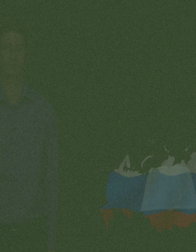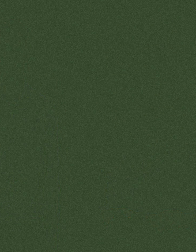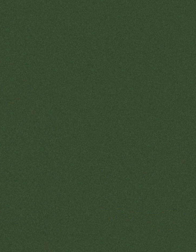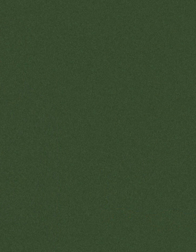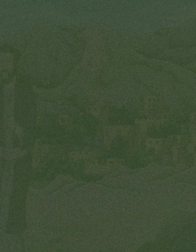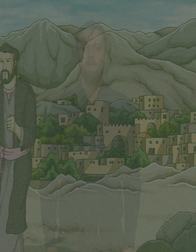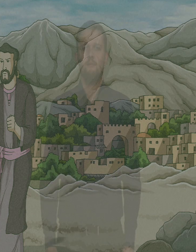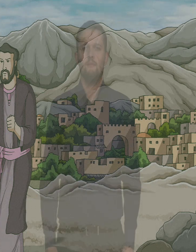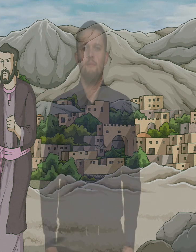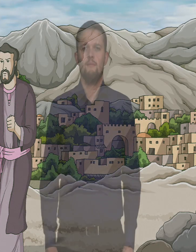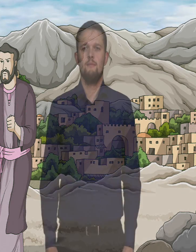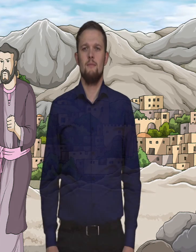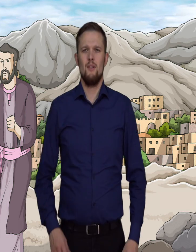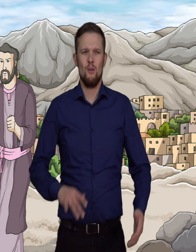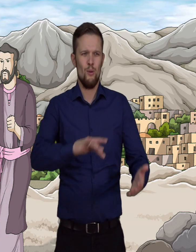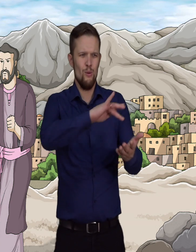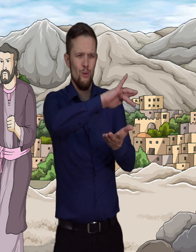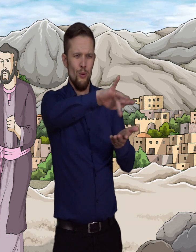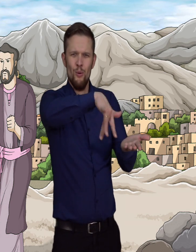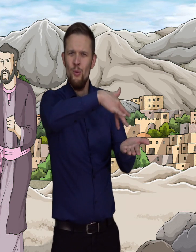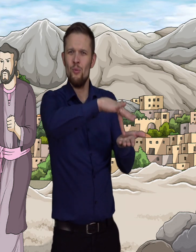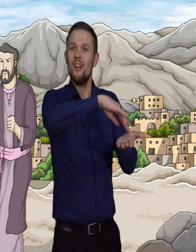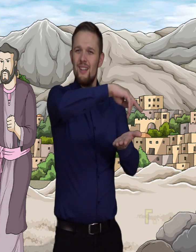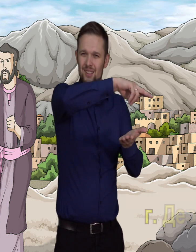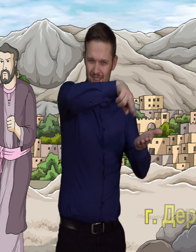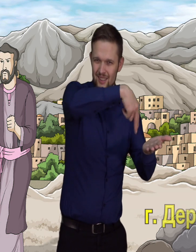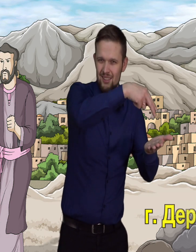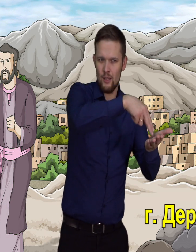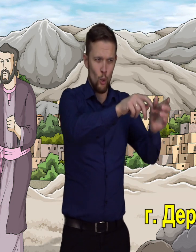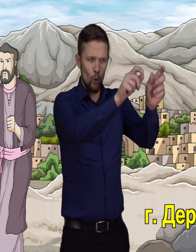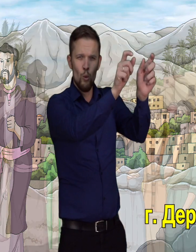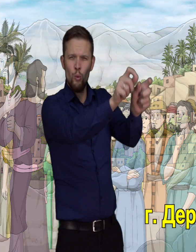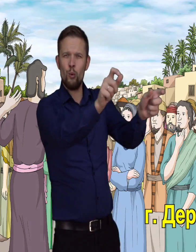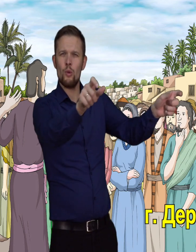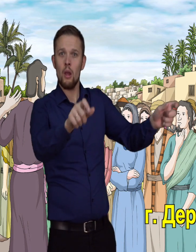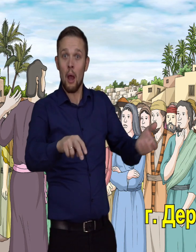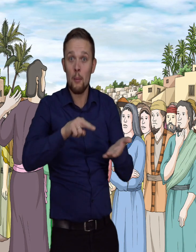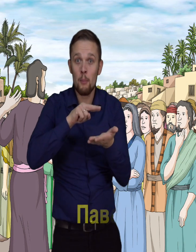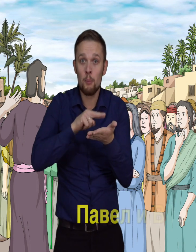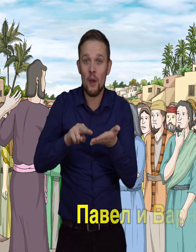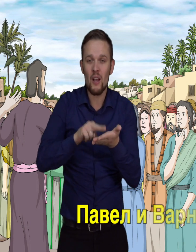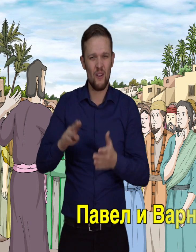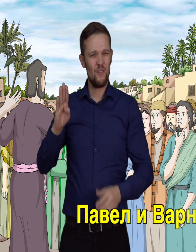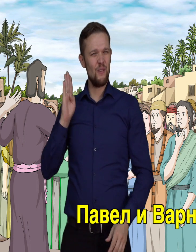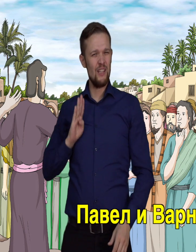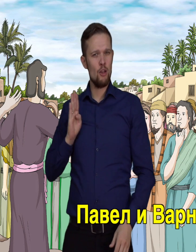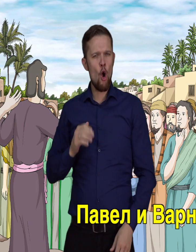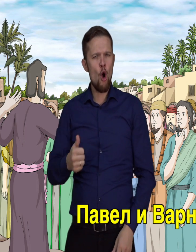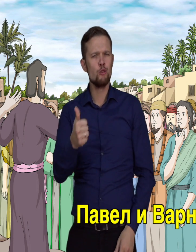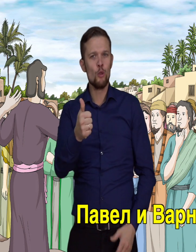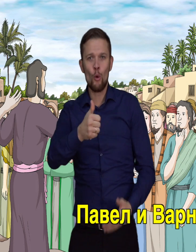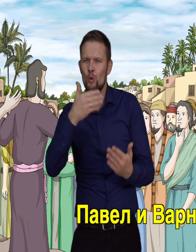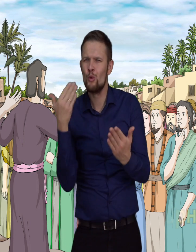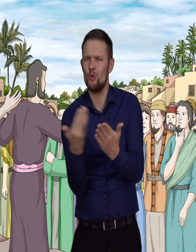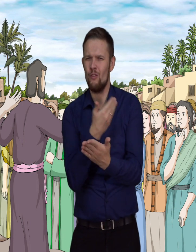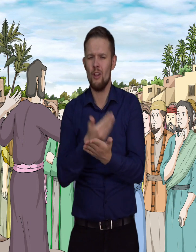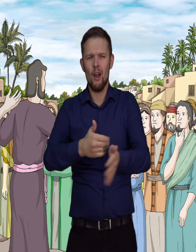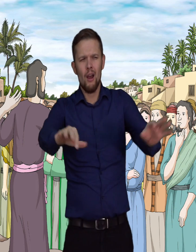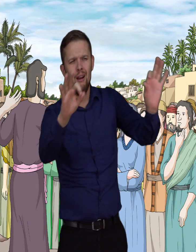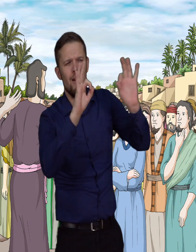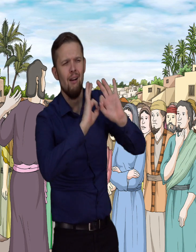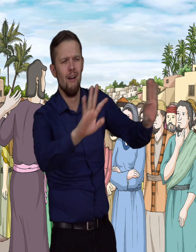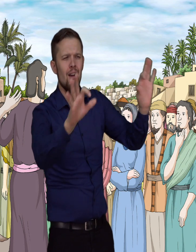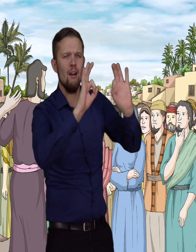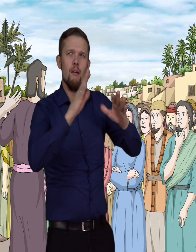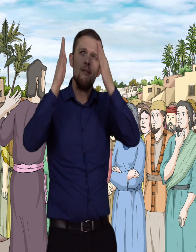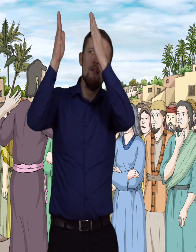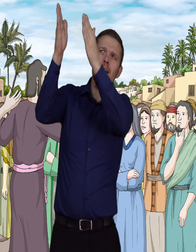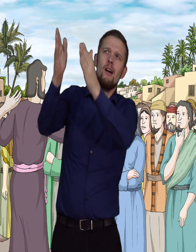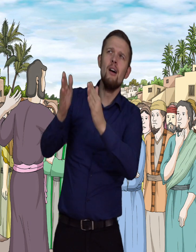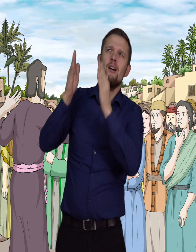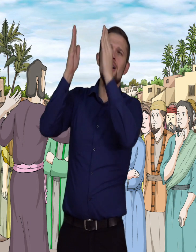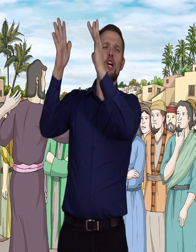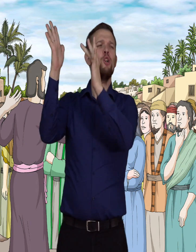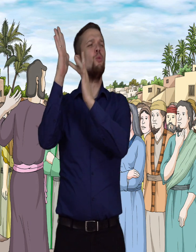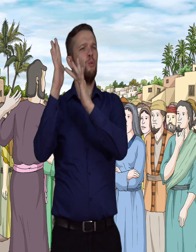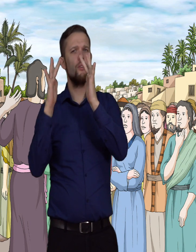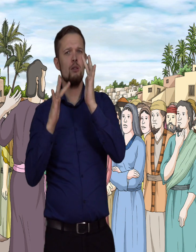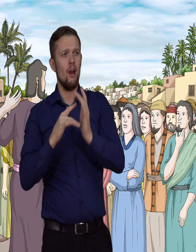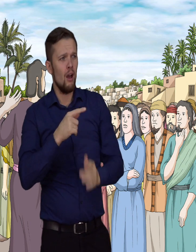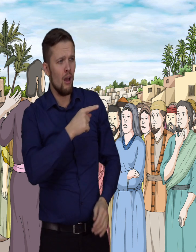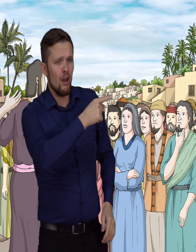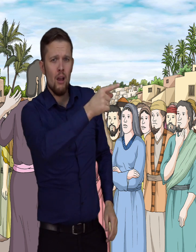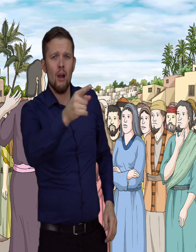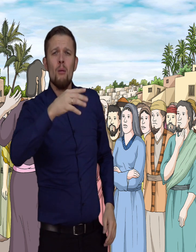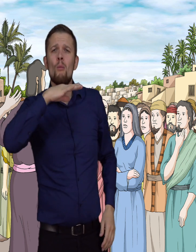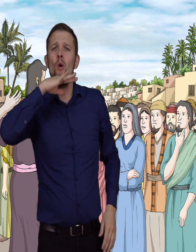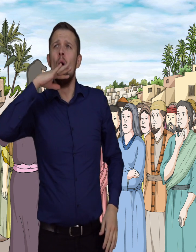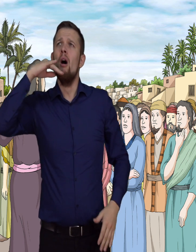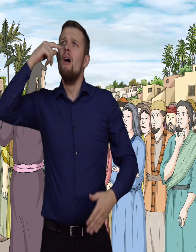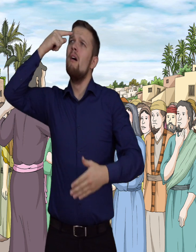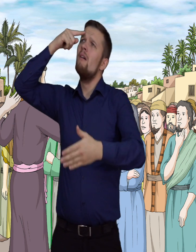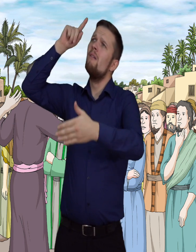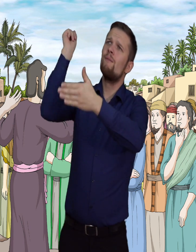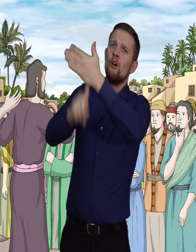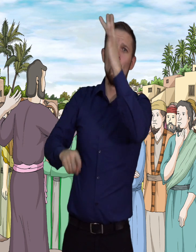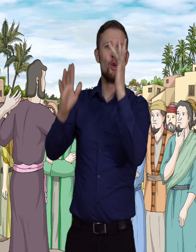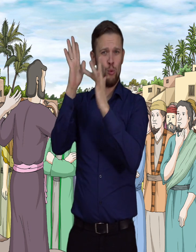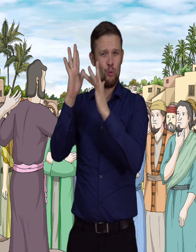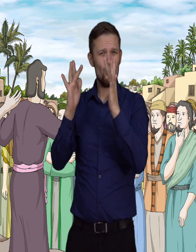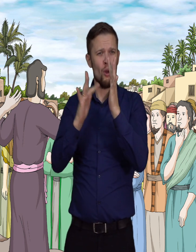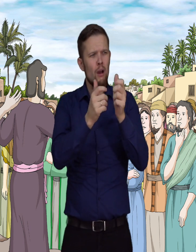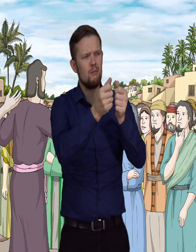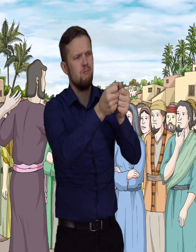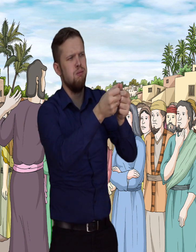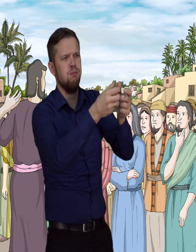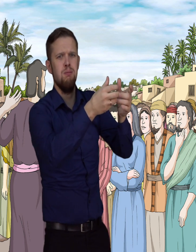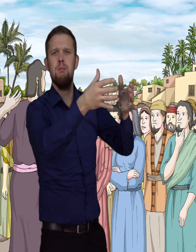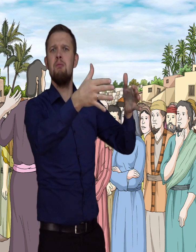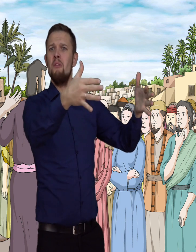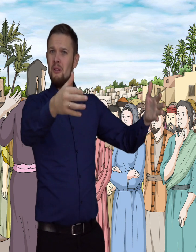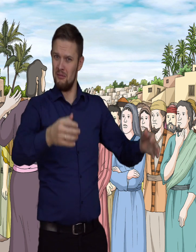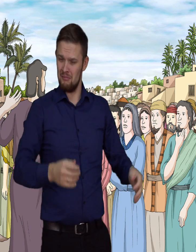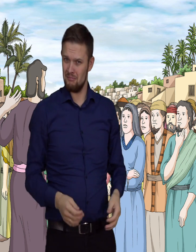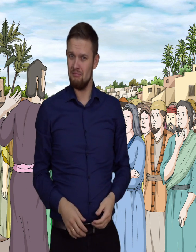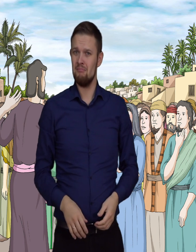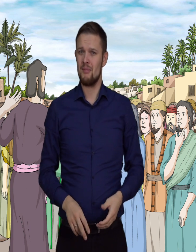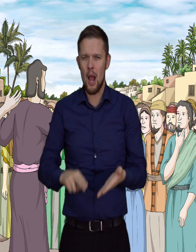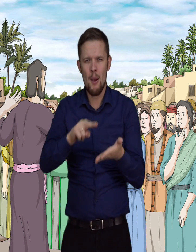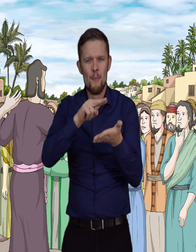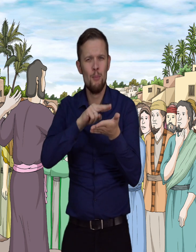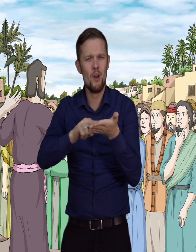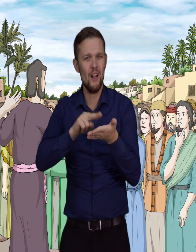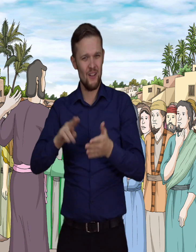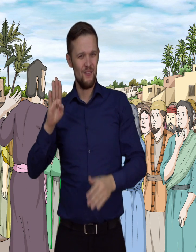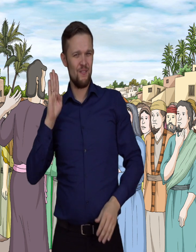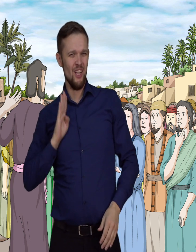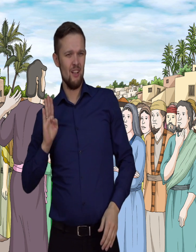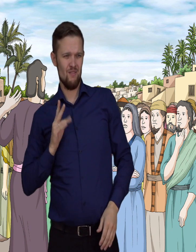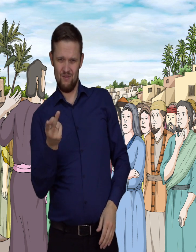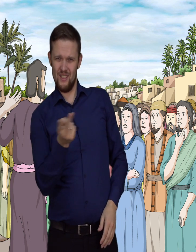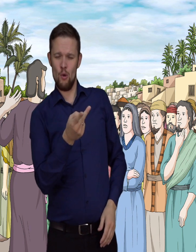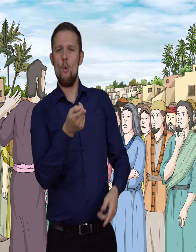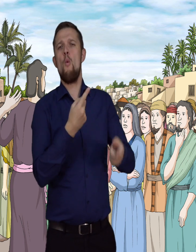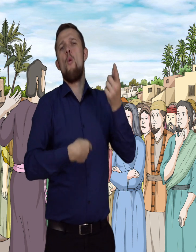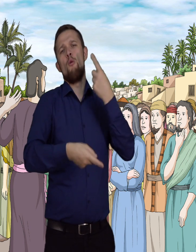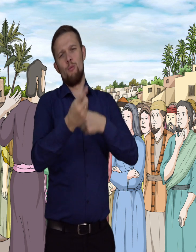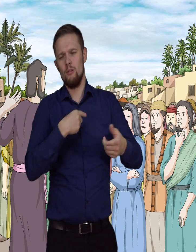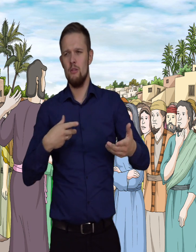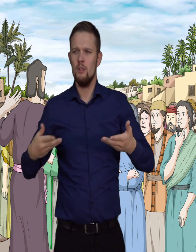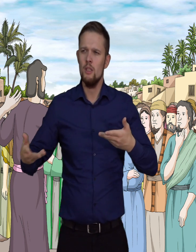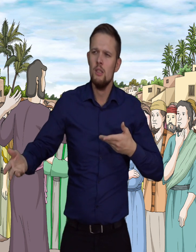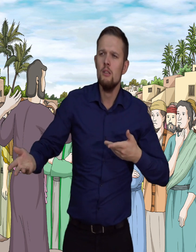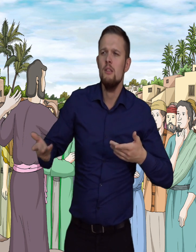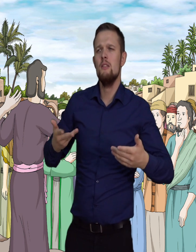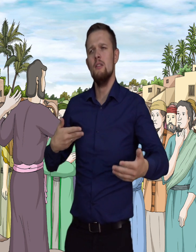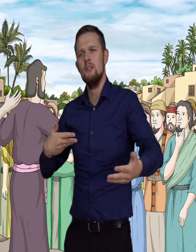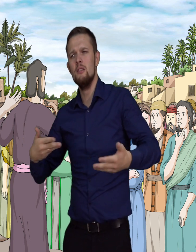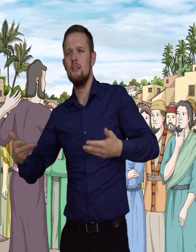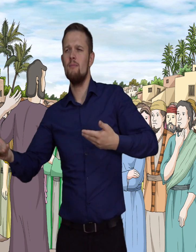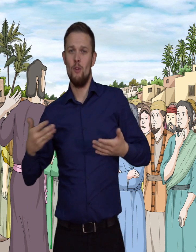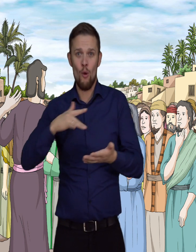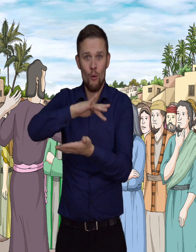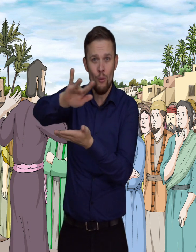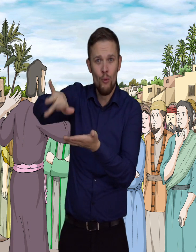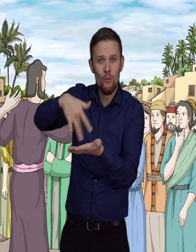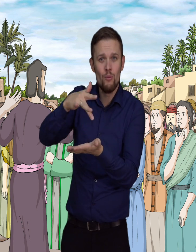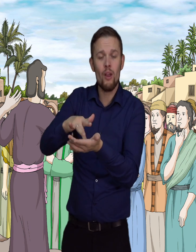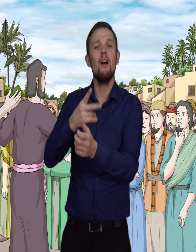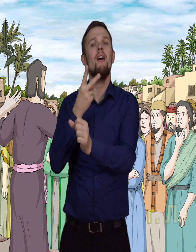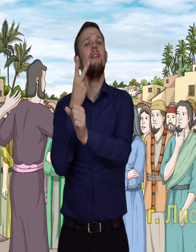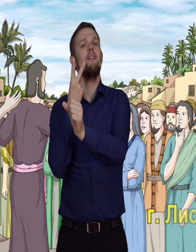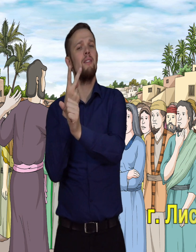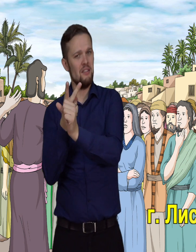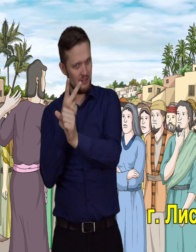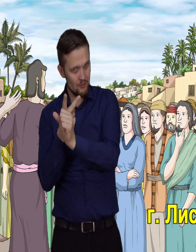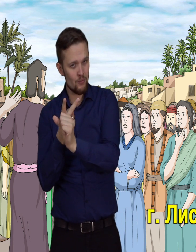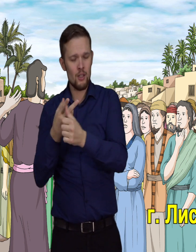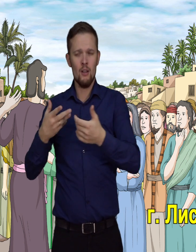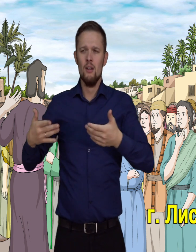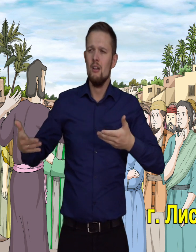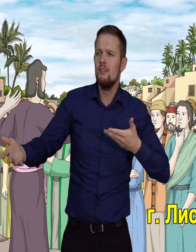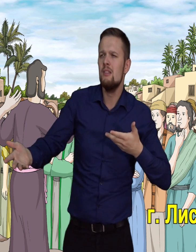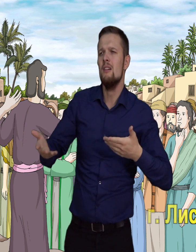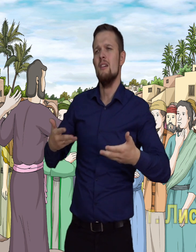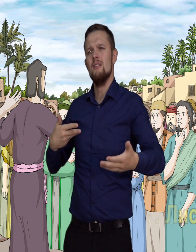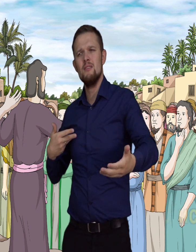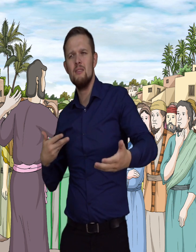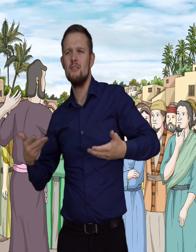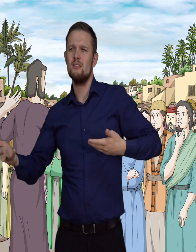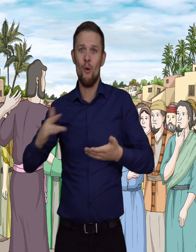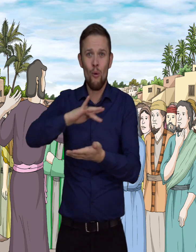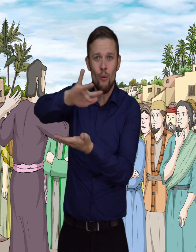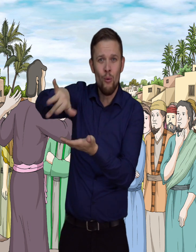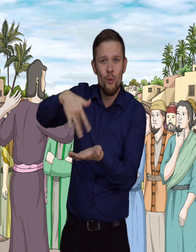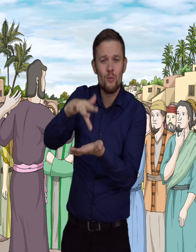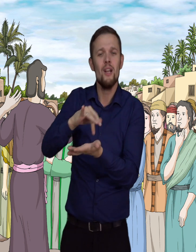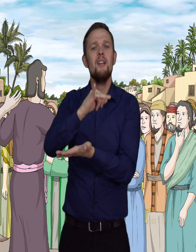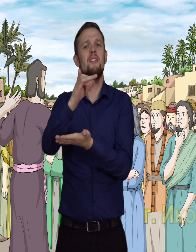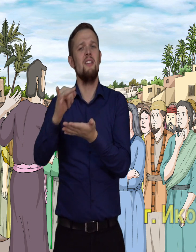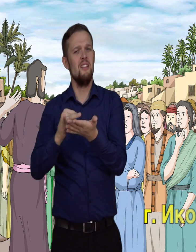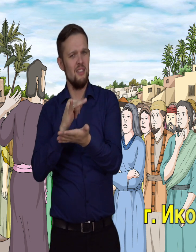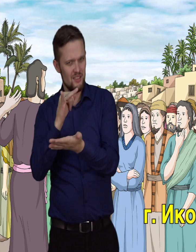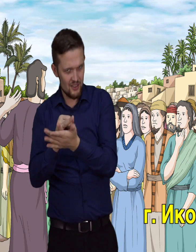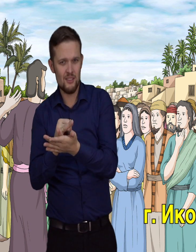They preached the gospel to that city and made many disciples.